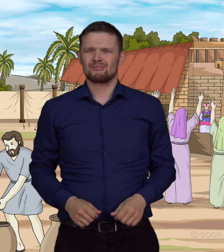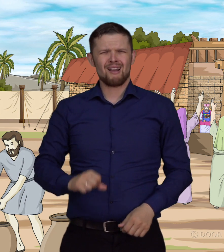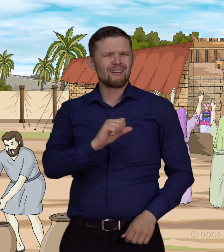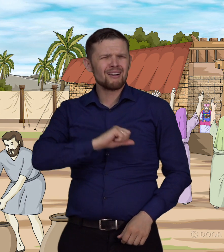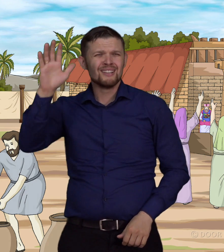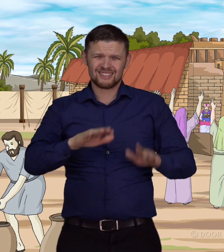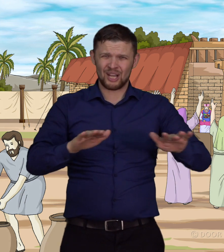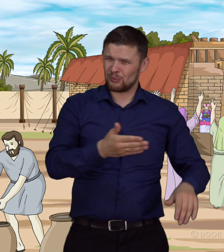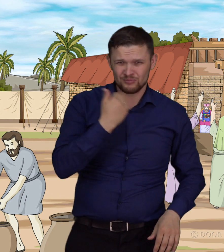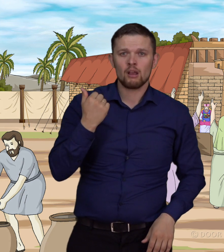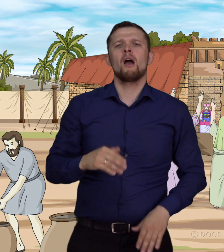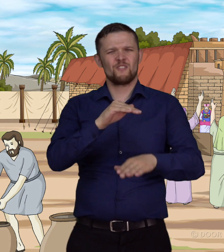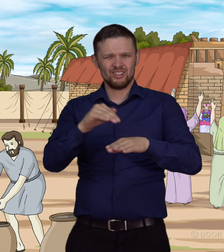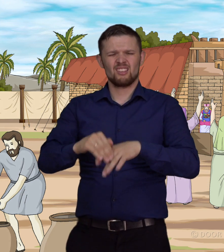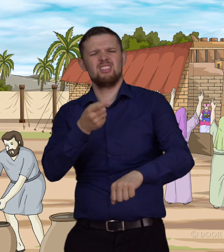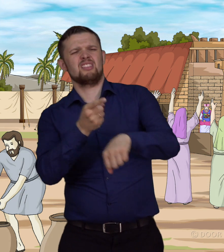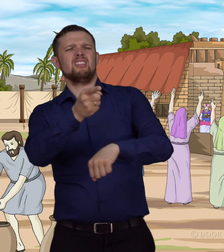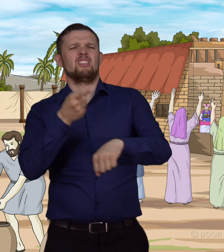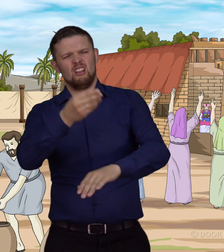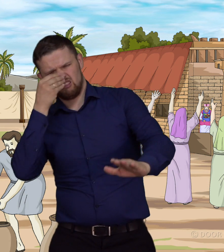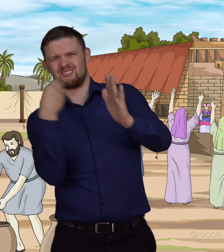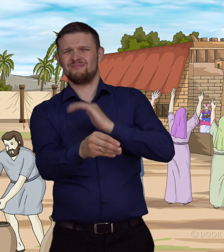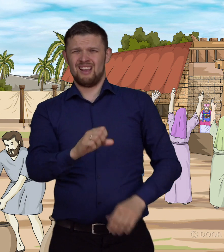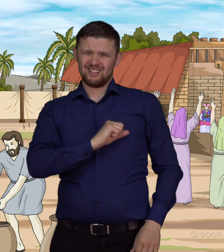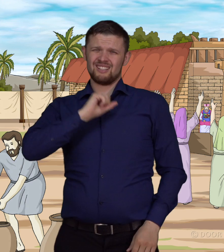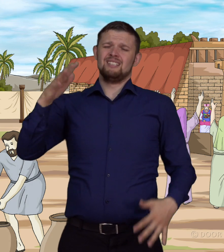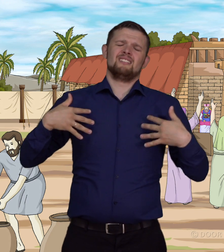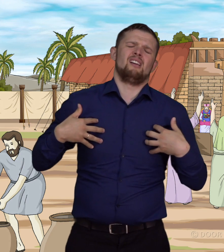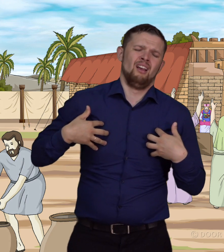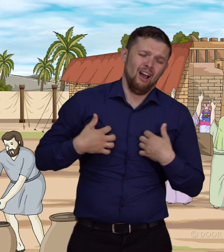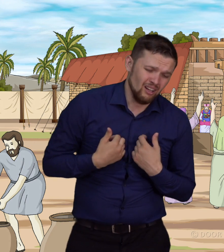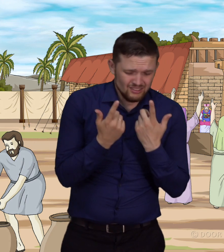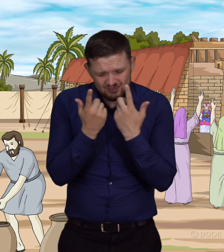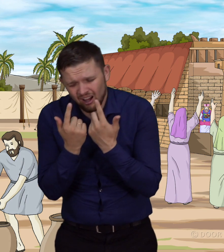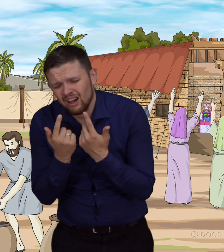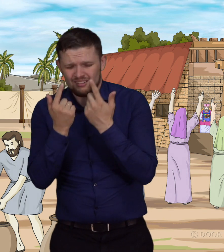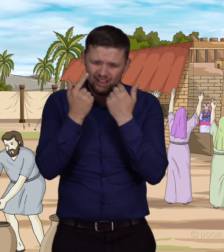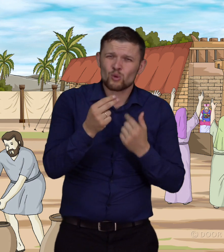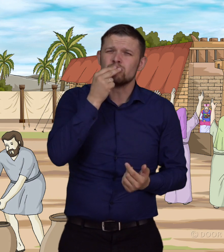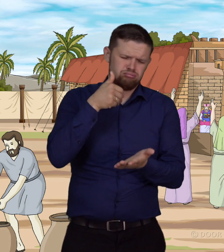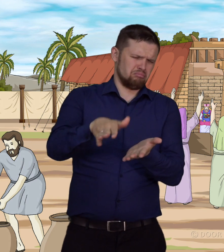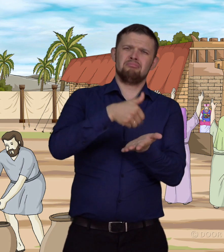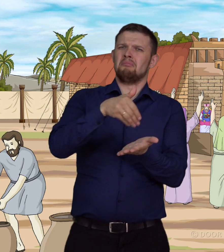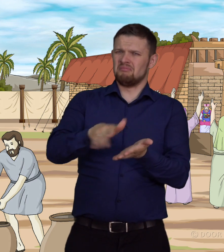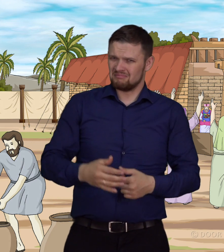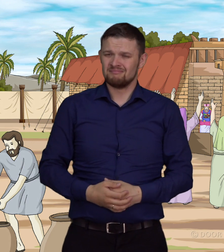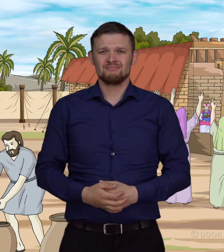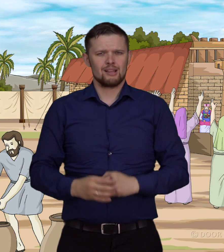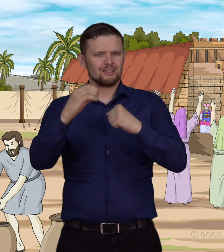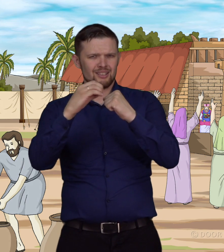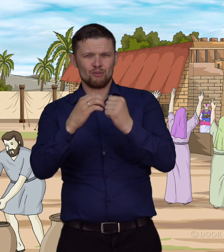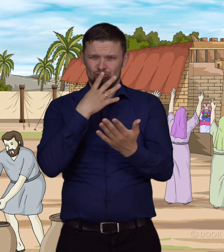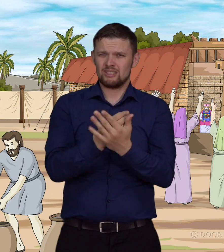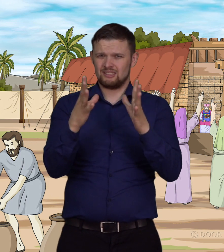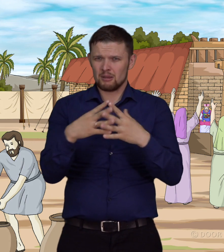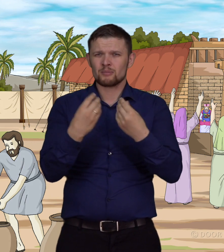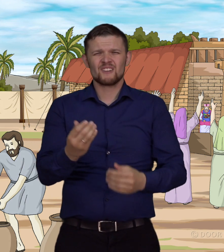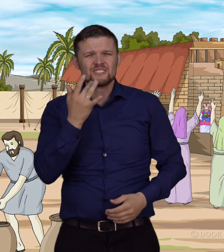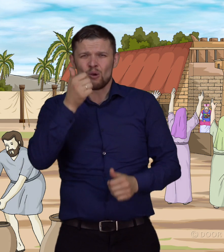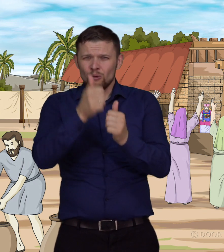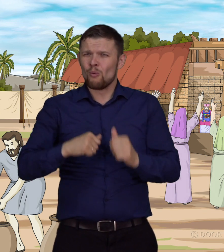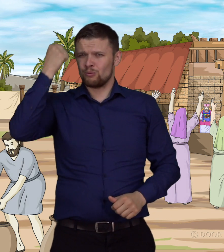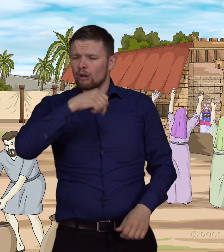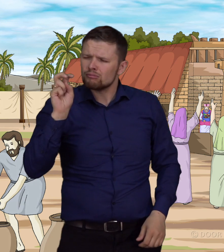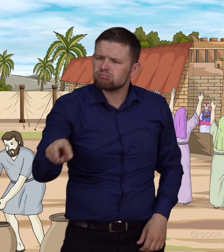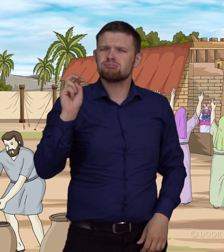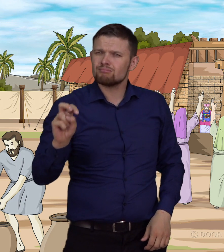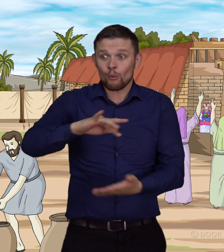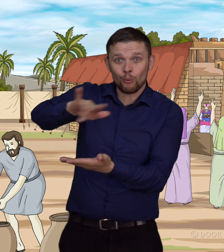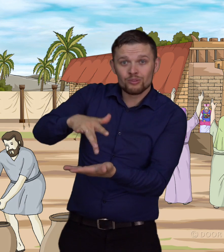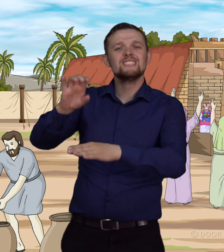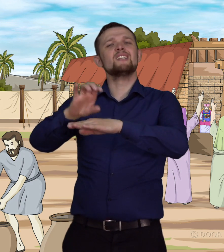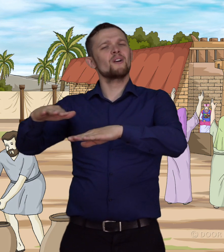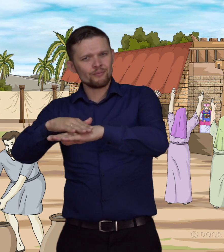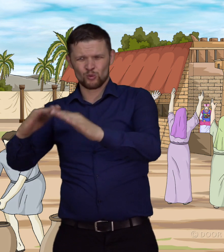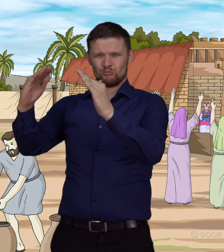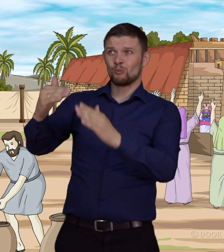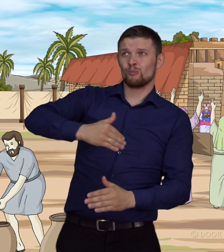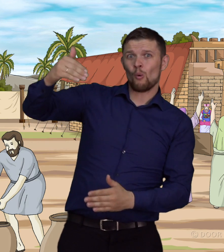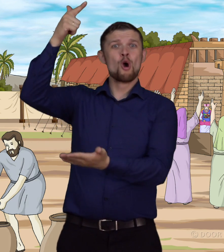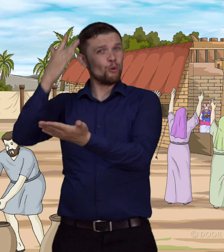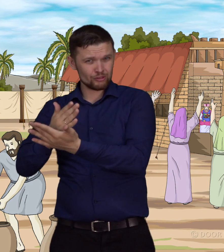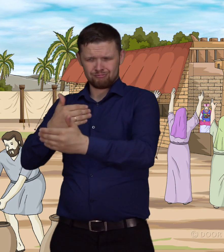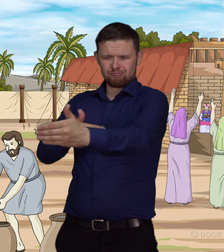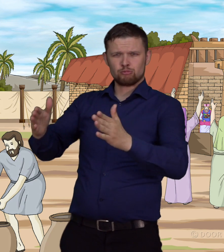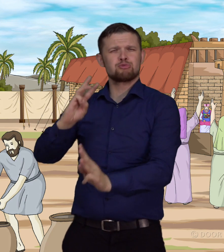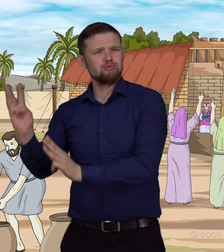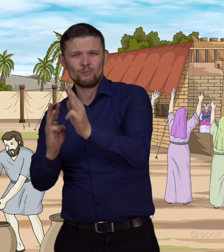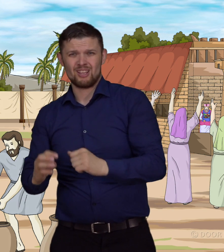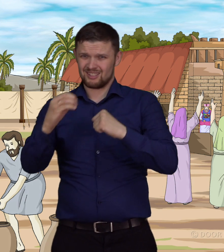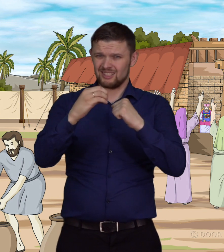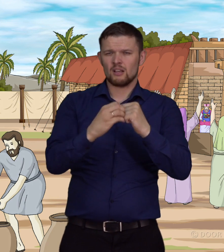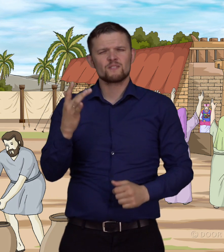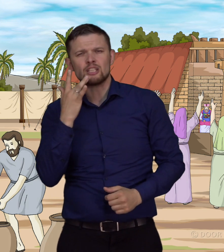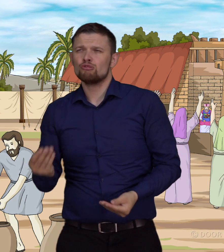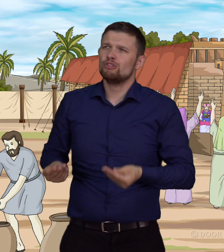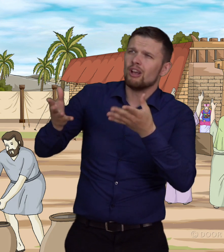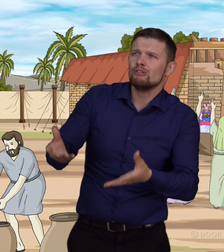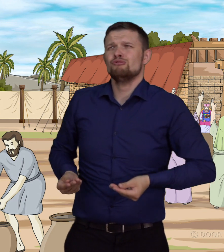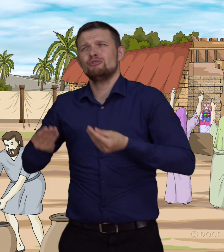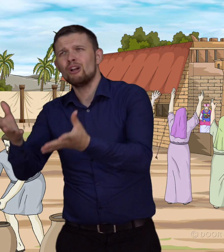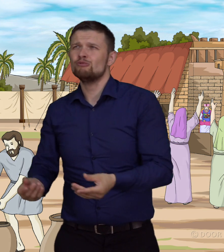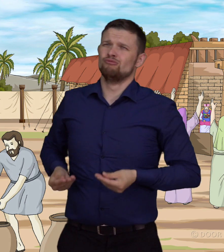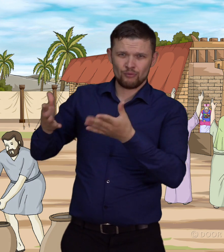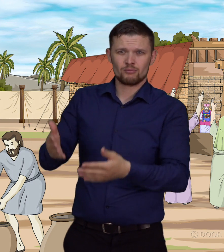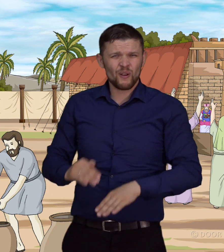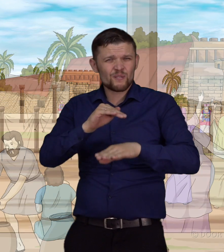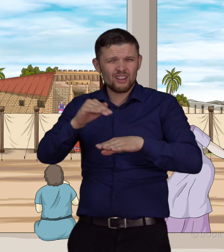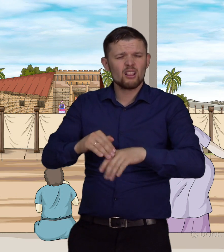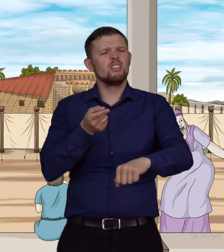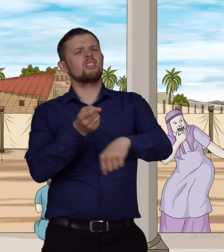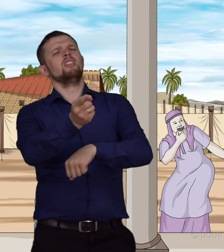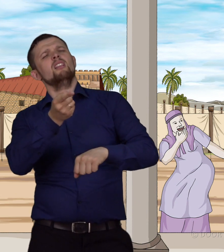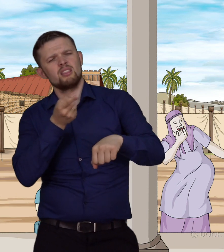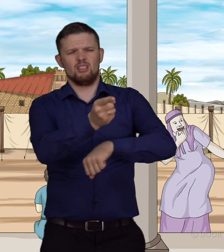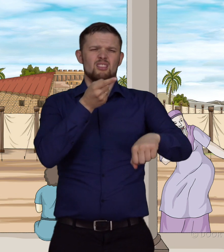But to Hannah he would give a double portion, for he loved her even though the LORD had closed her womb.